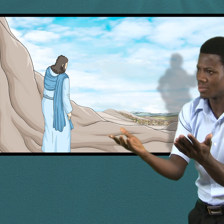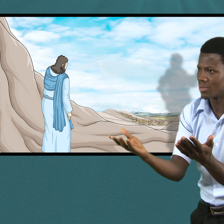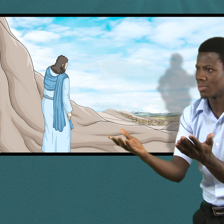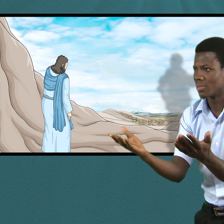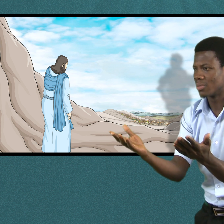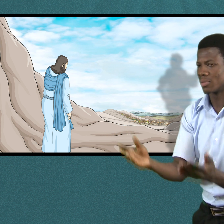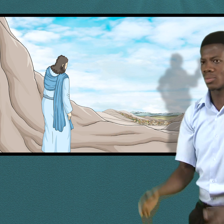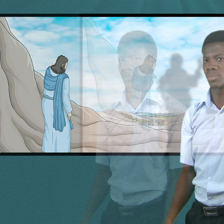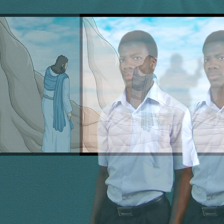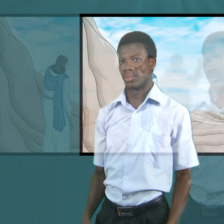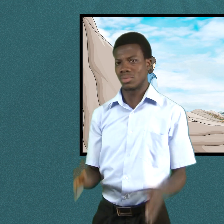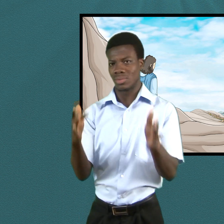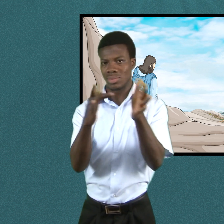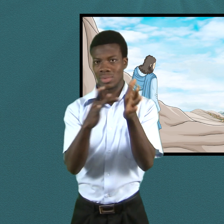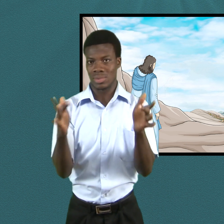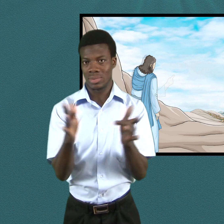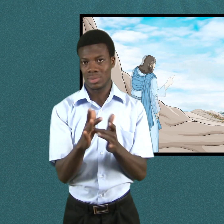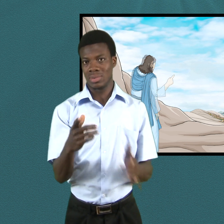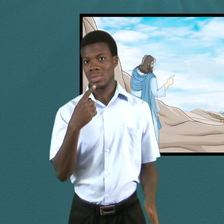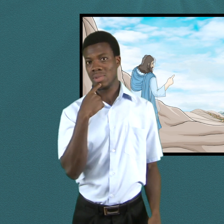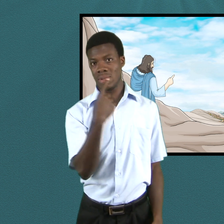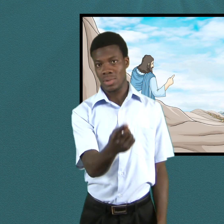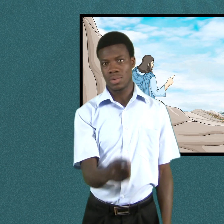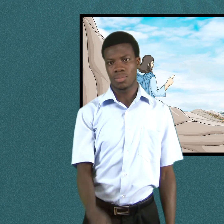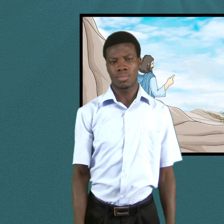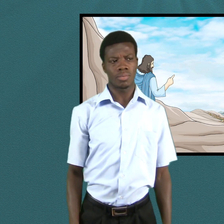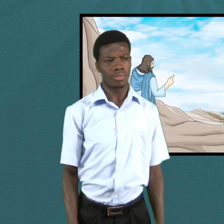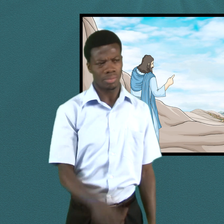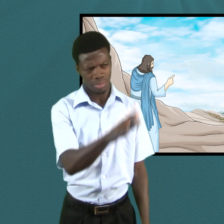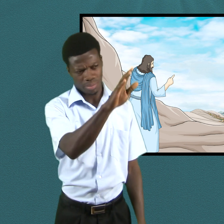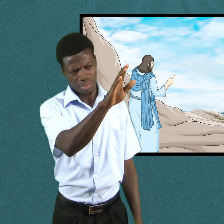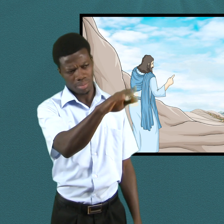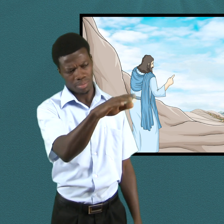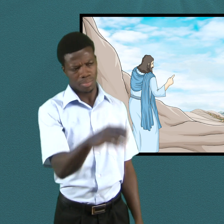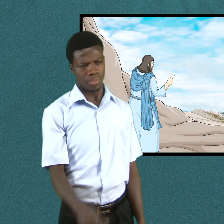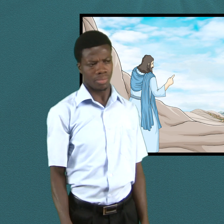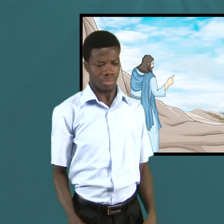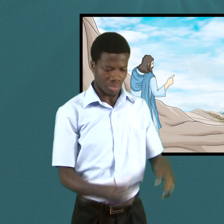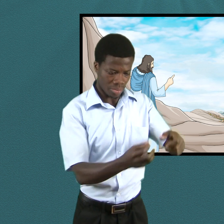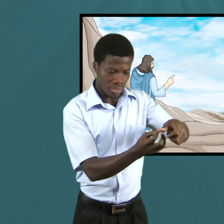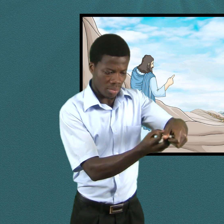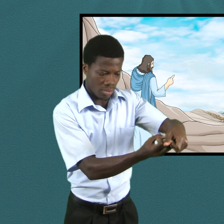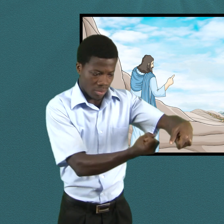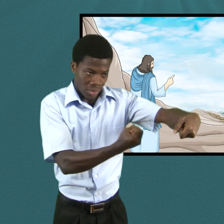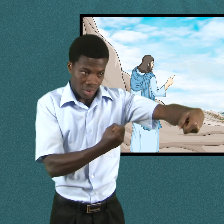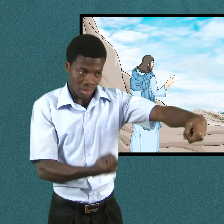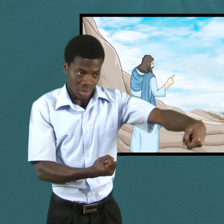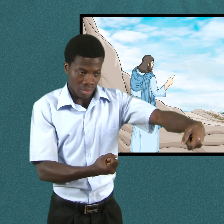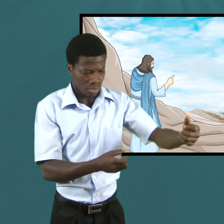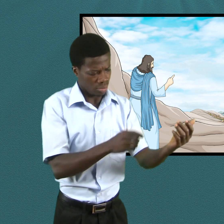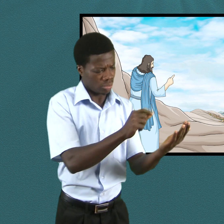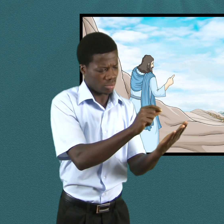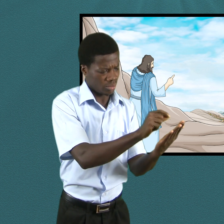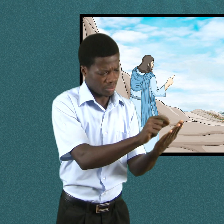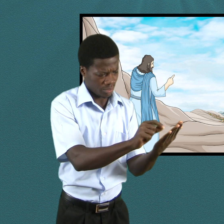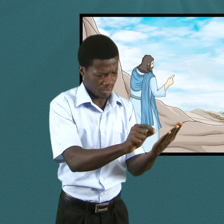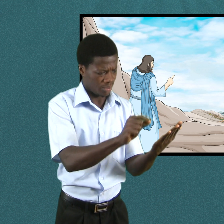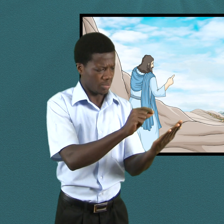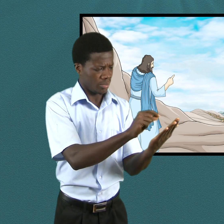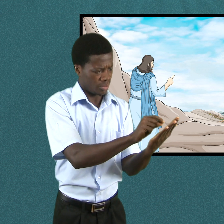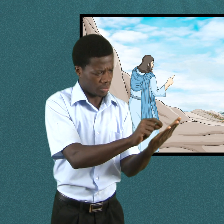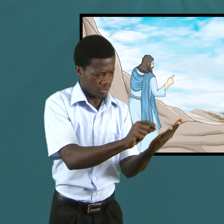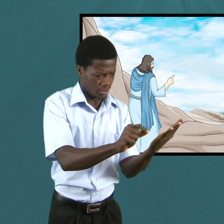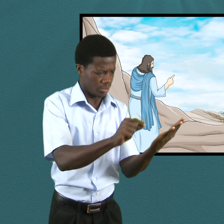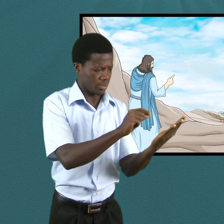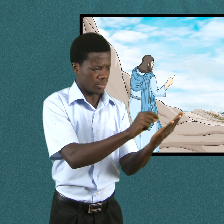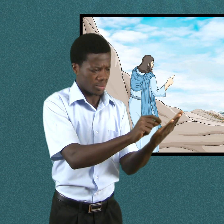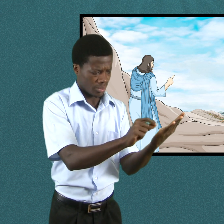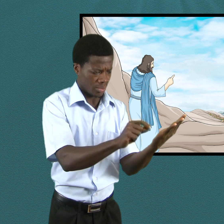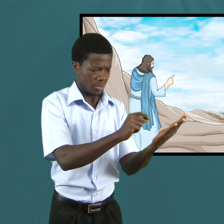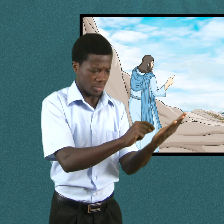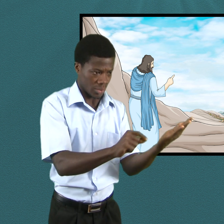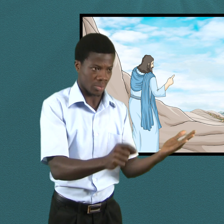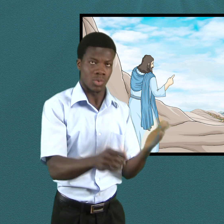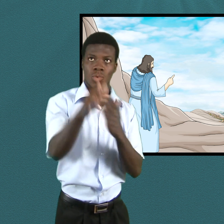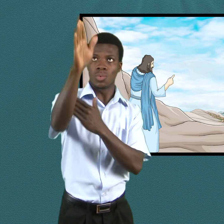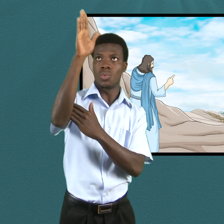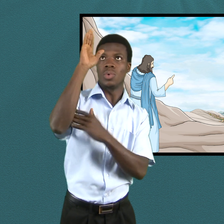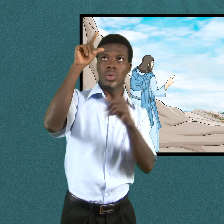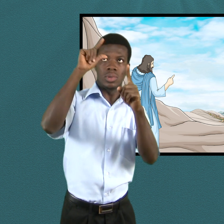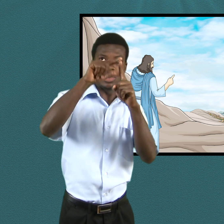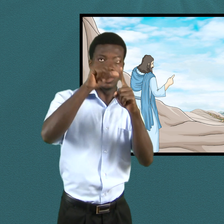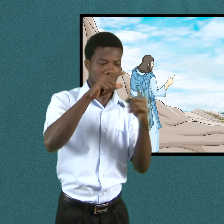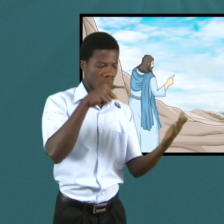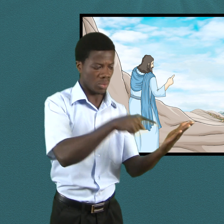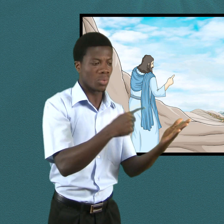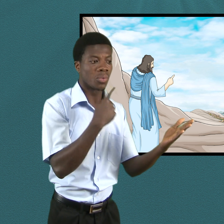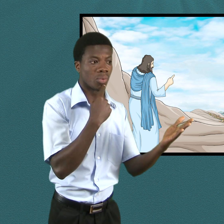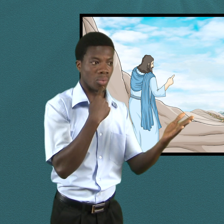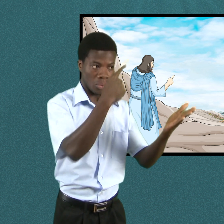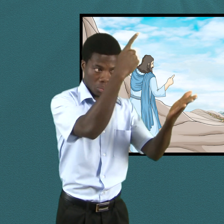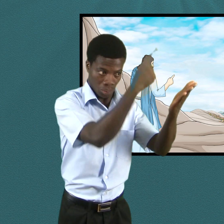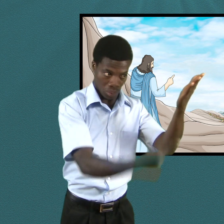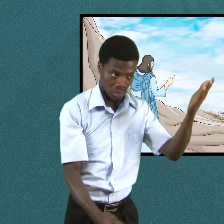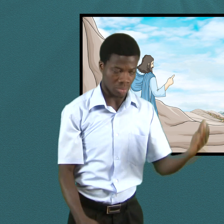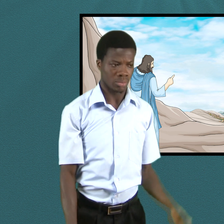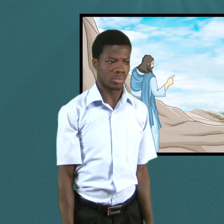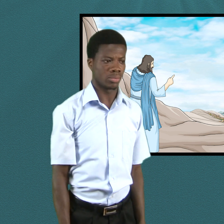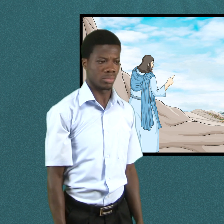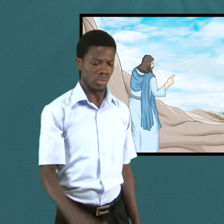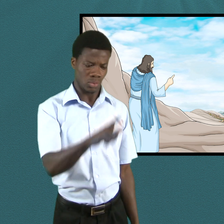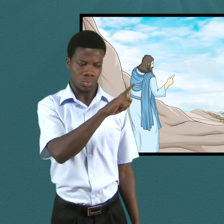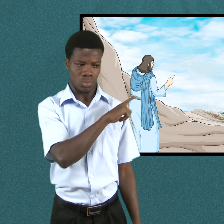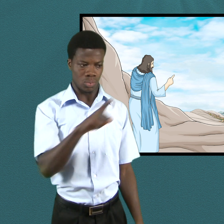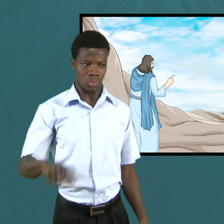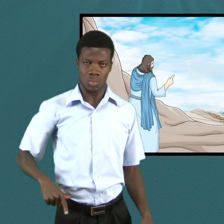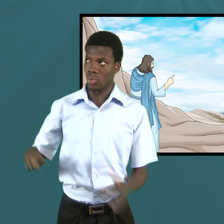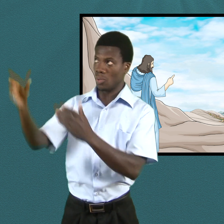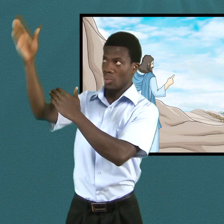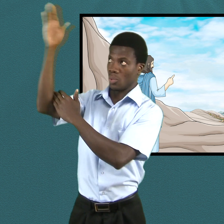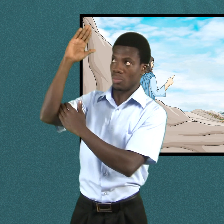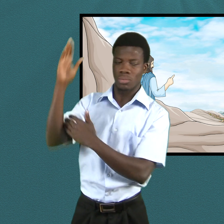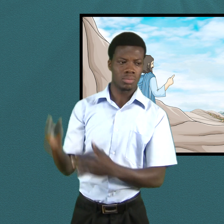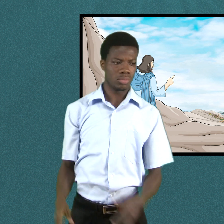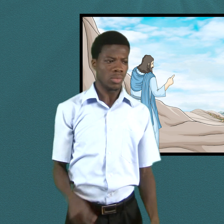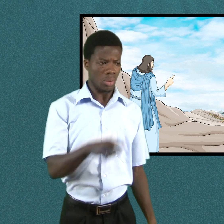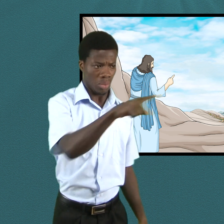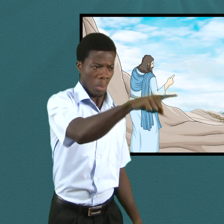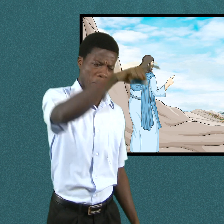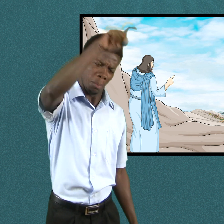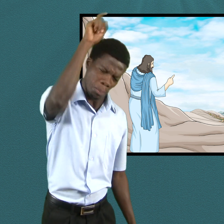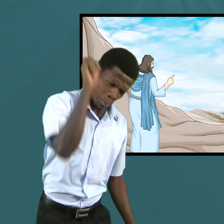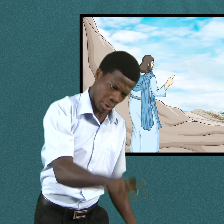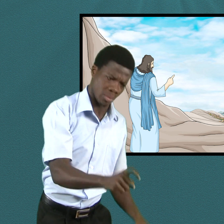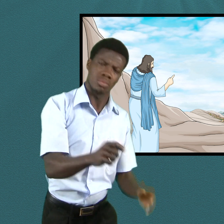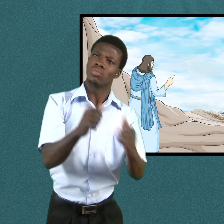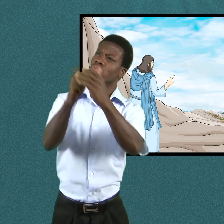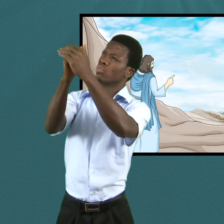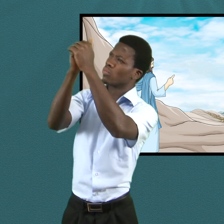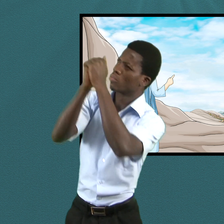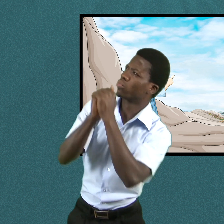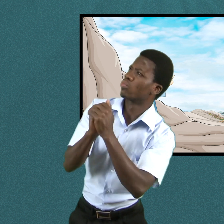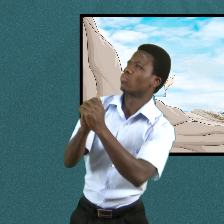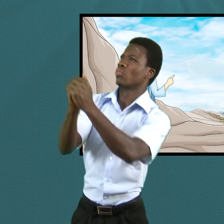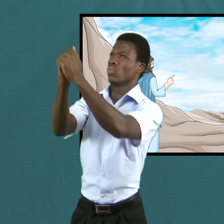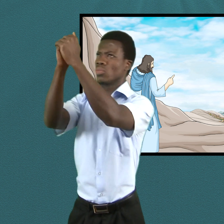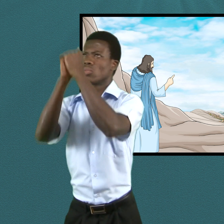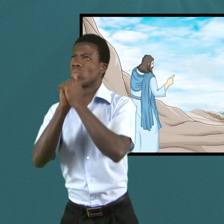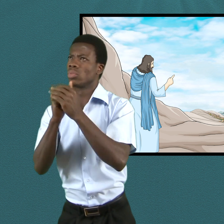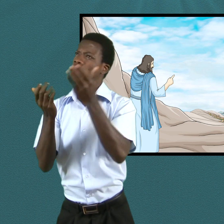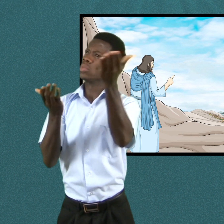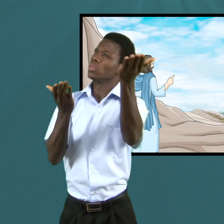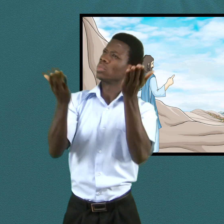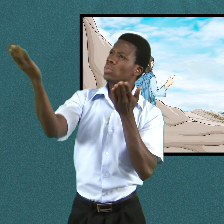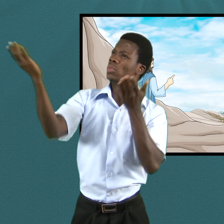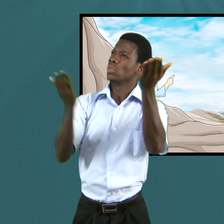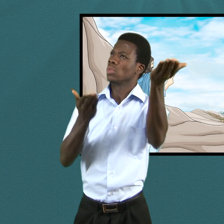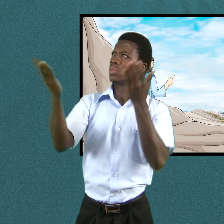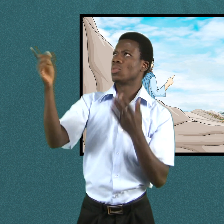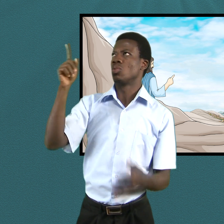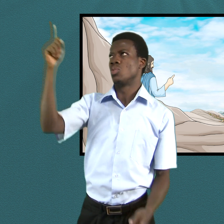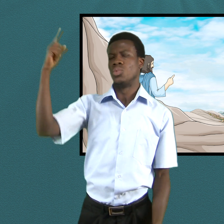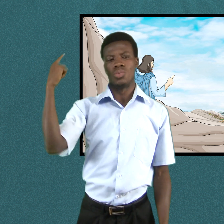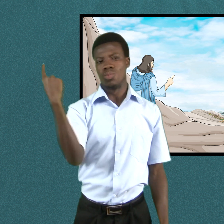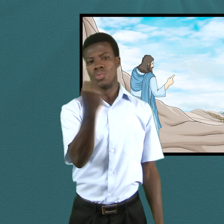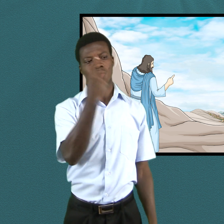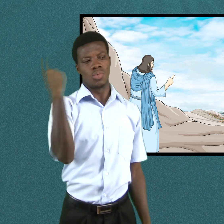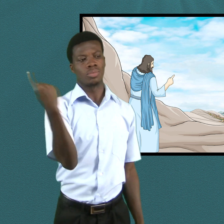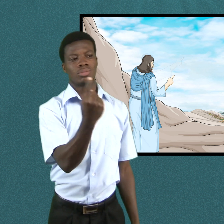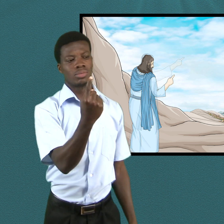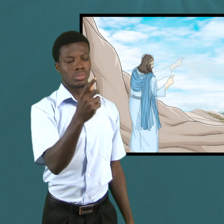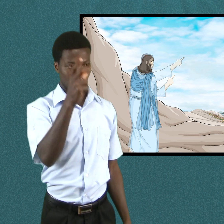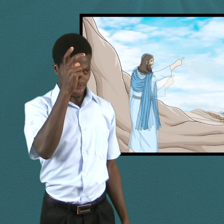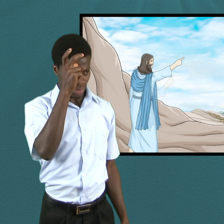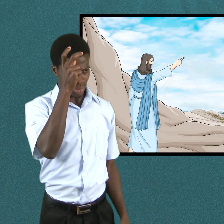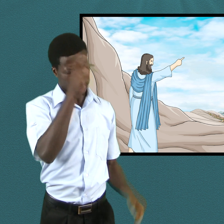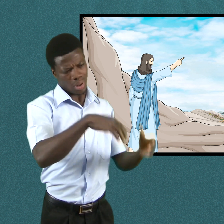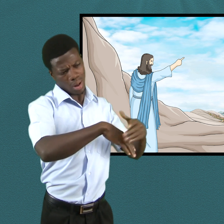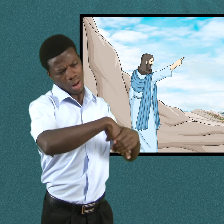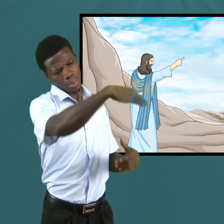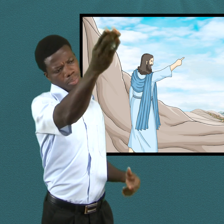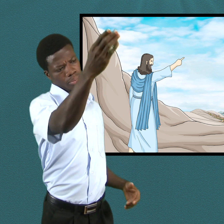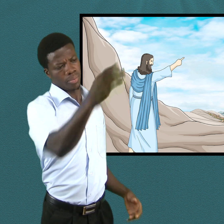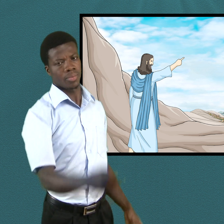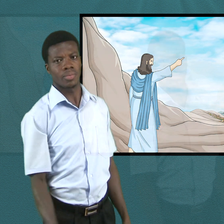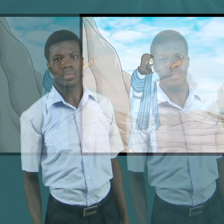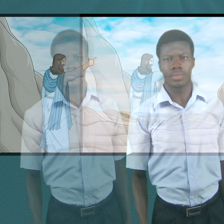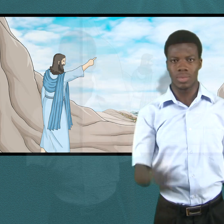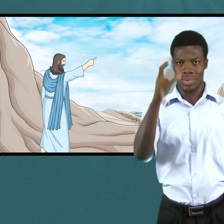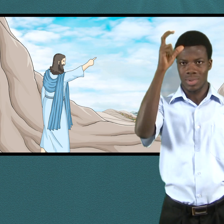“All this I will give You,” he said, “if You will fall down and worship me.”